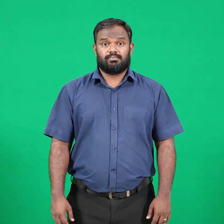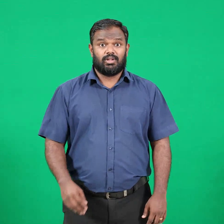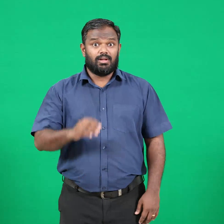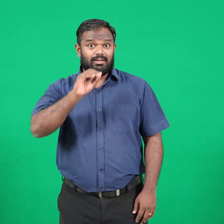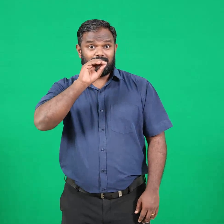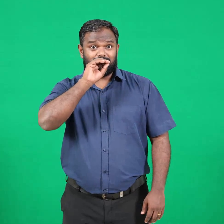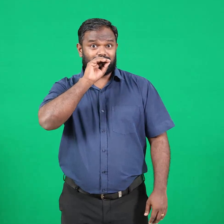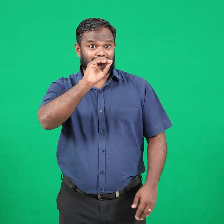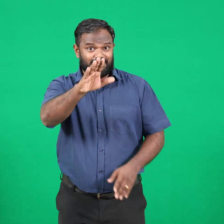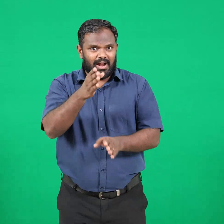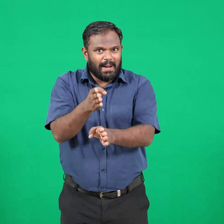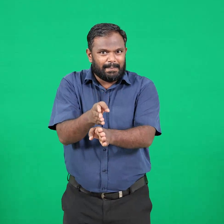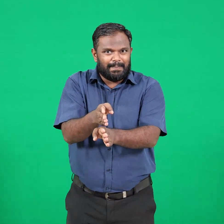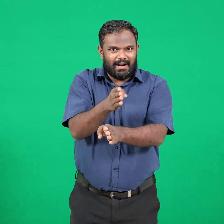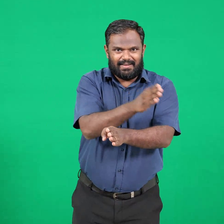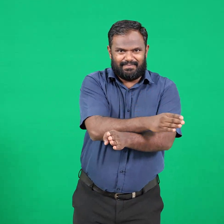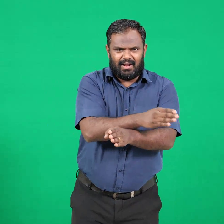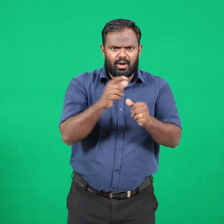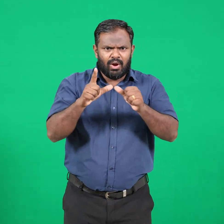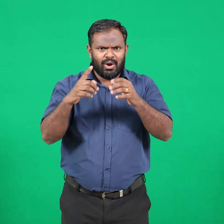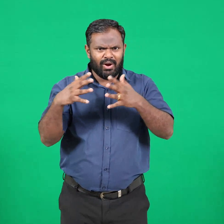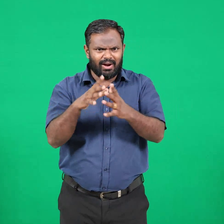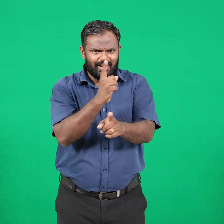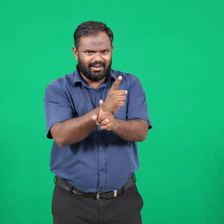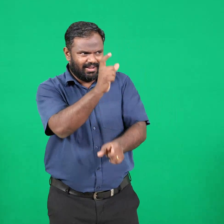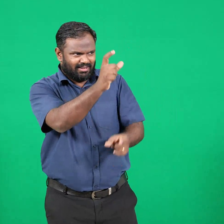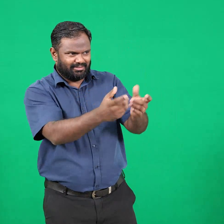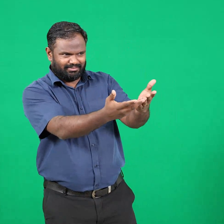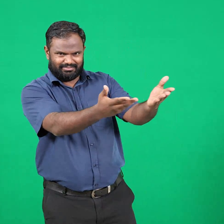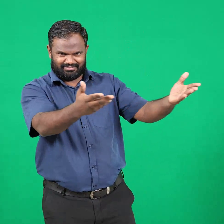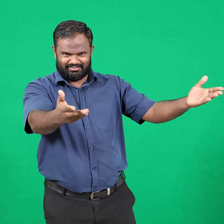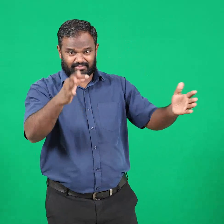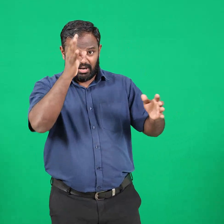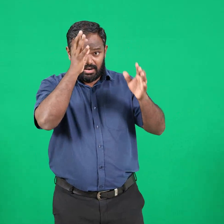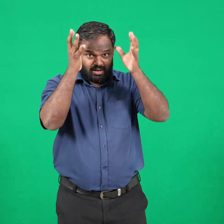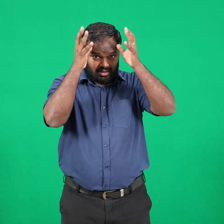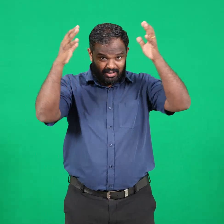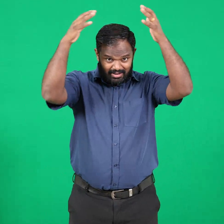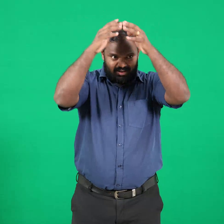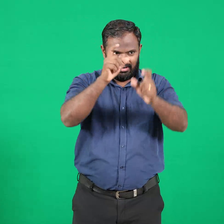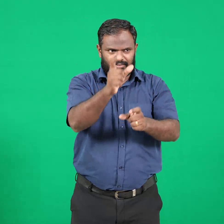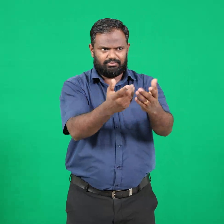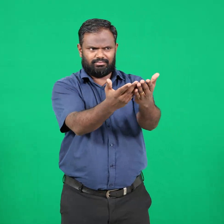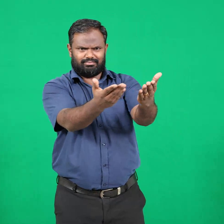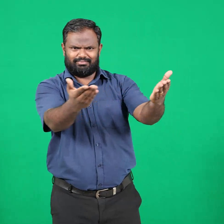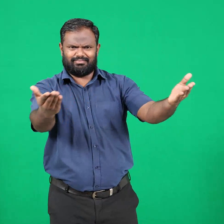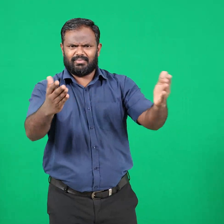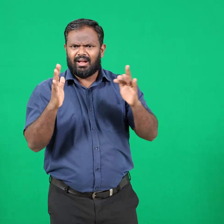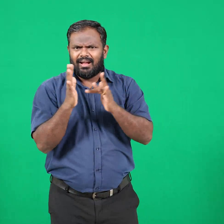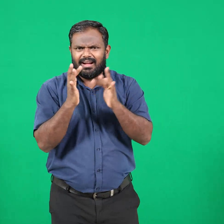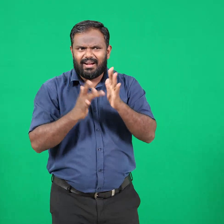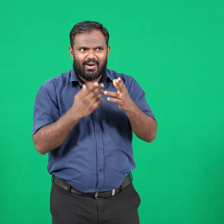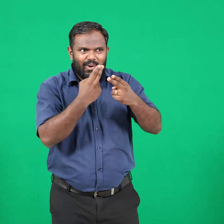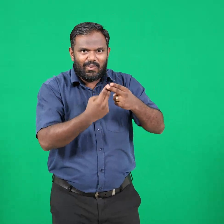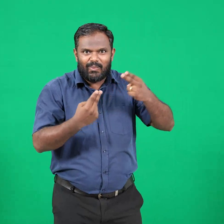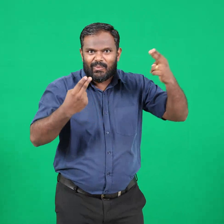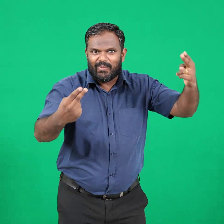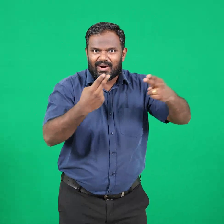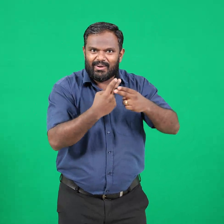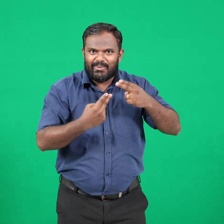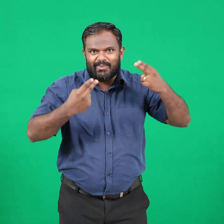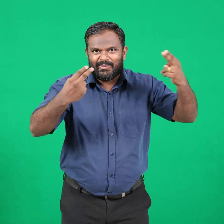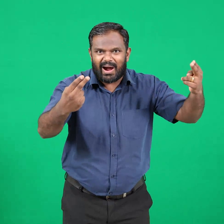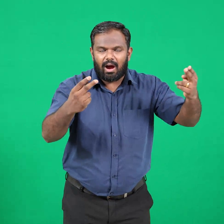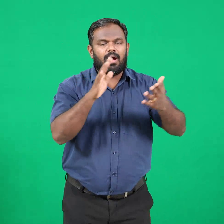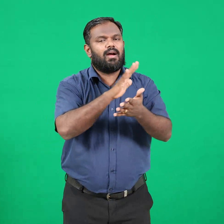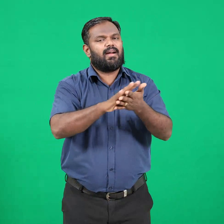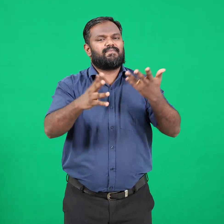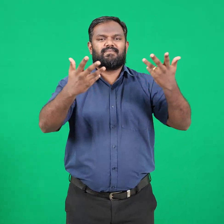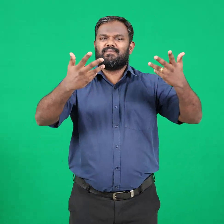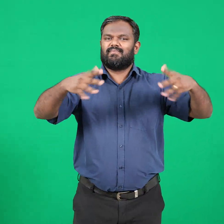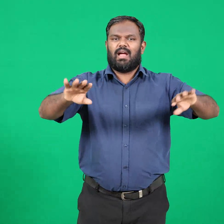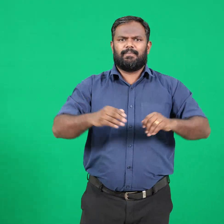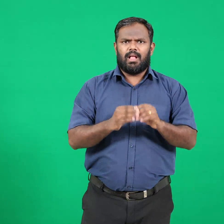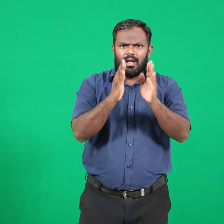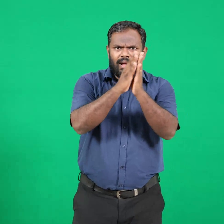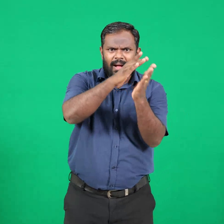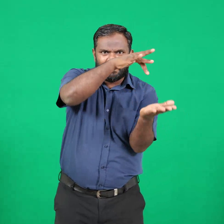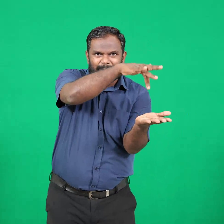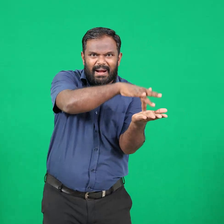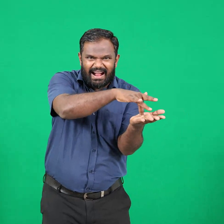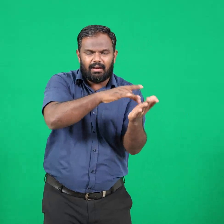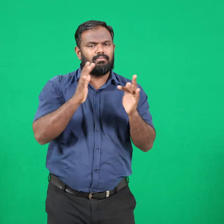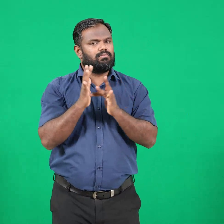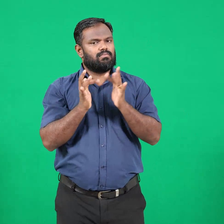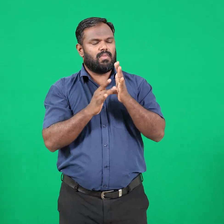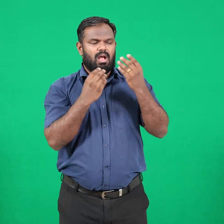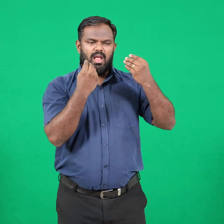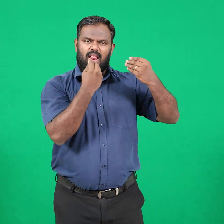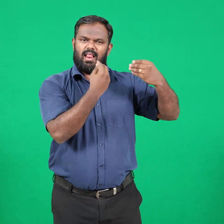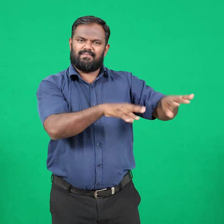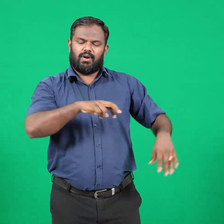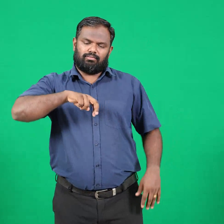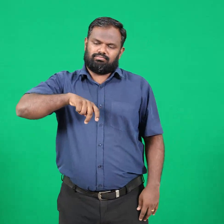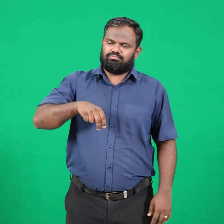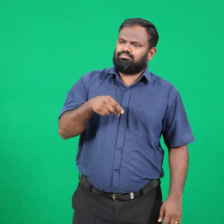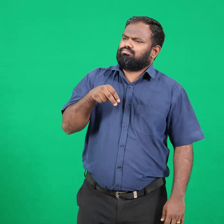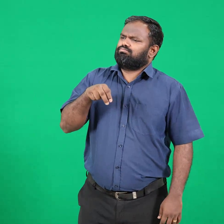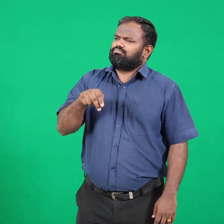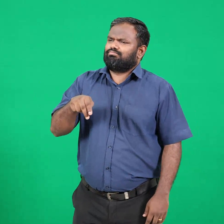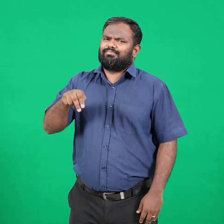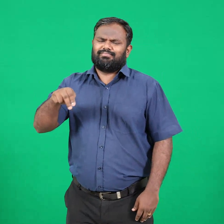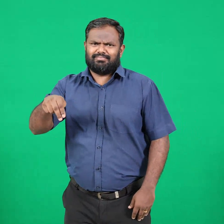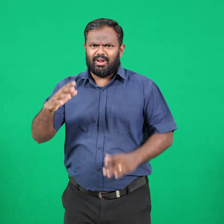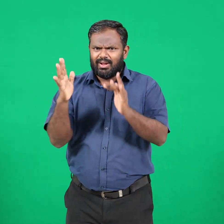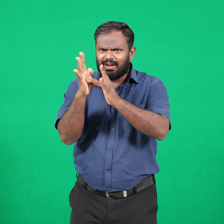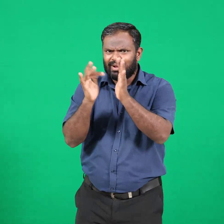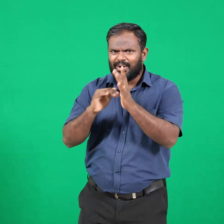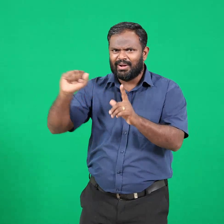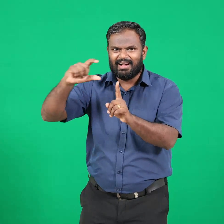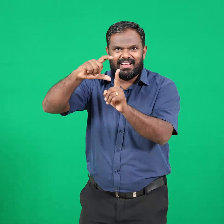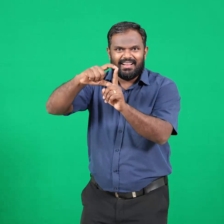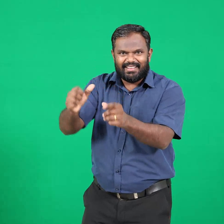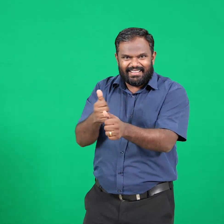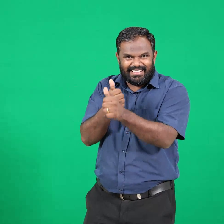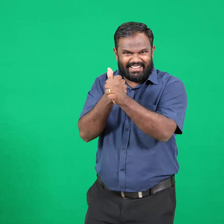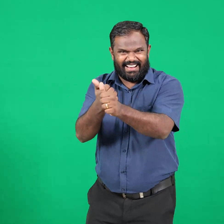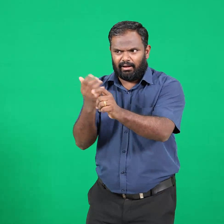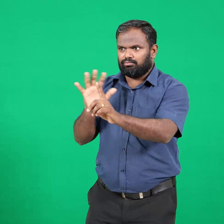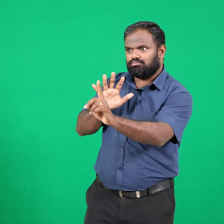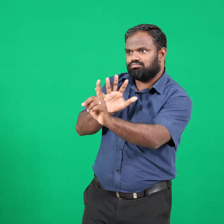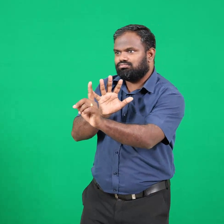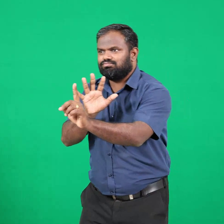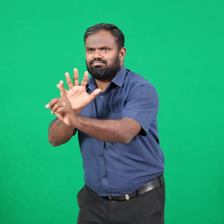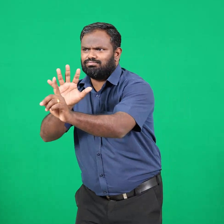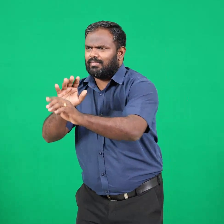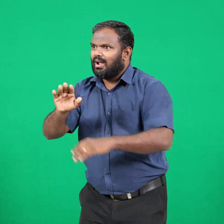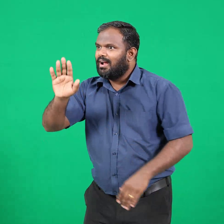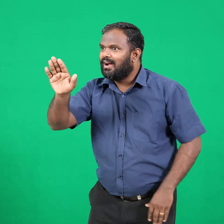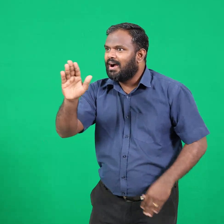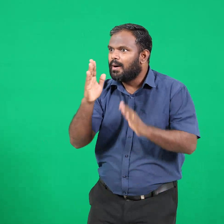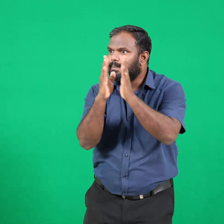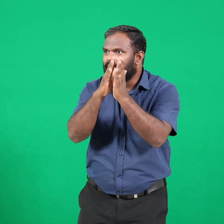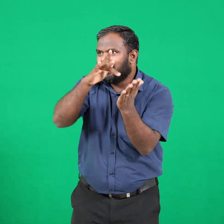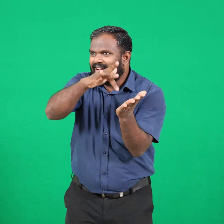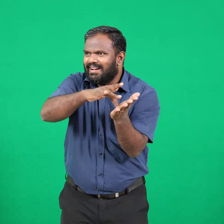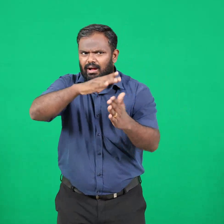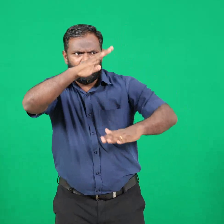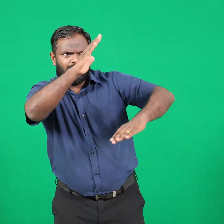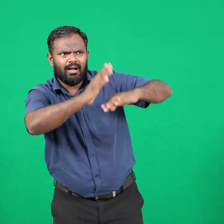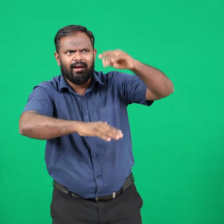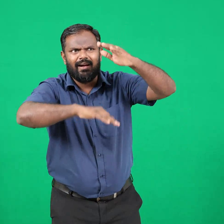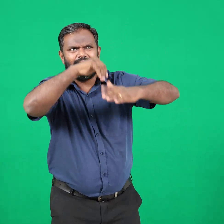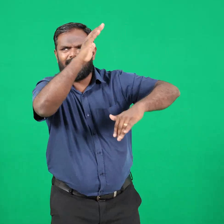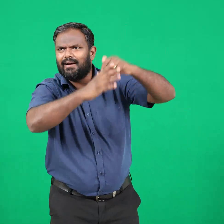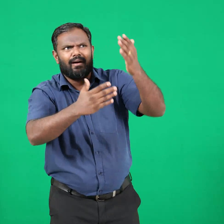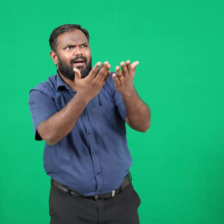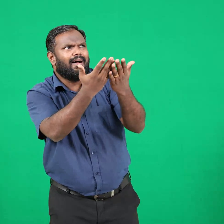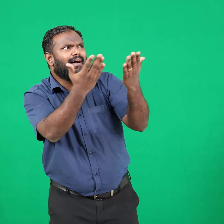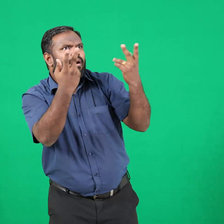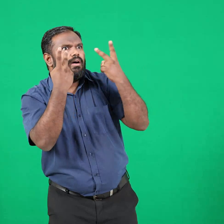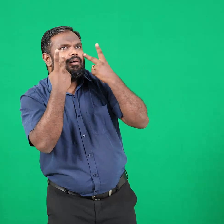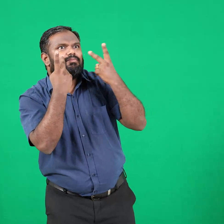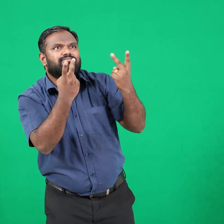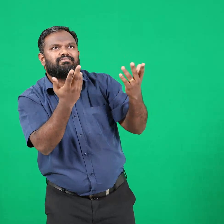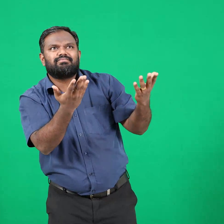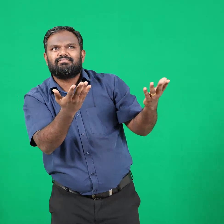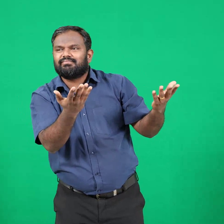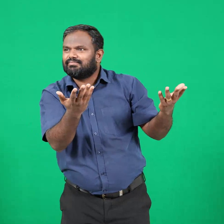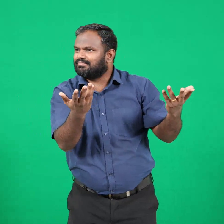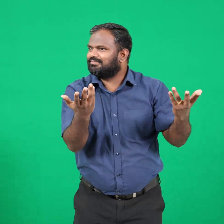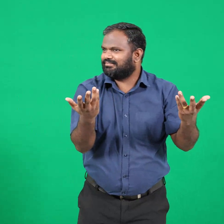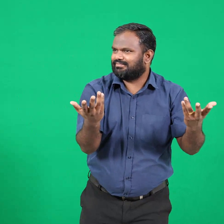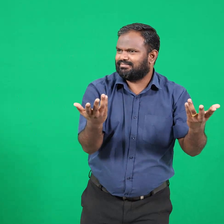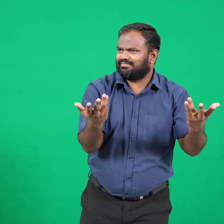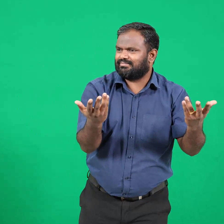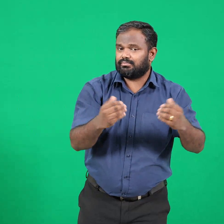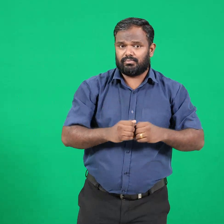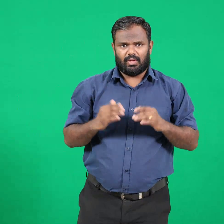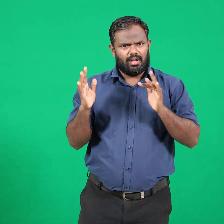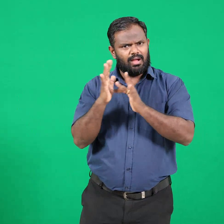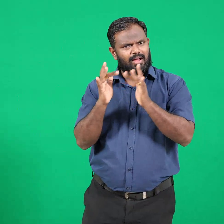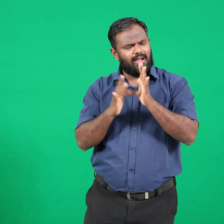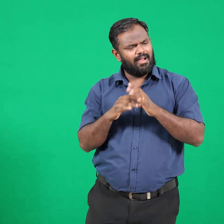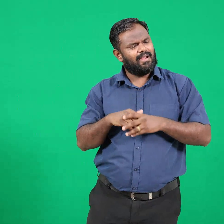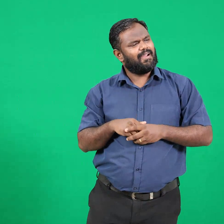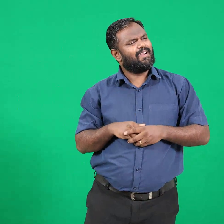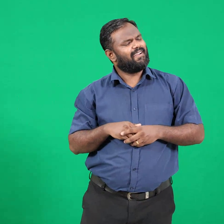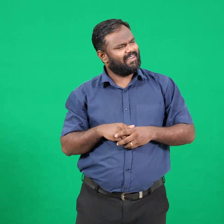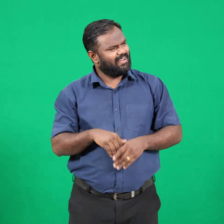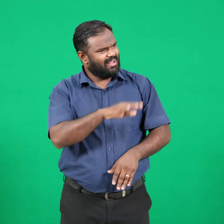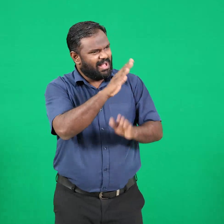As Jesus left the temple and was walking away, His disciples came up to Him to point out its buildings.